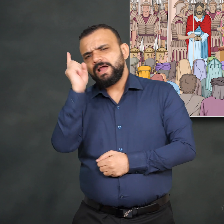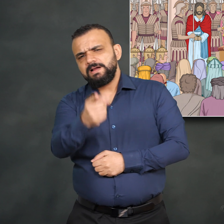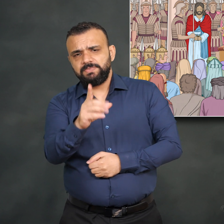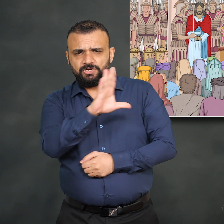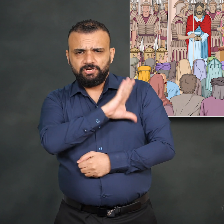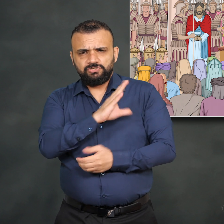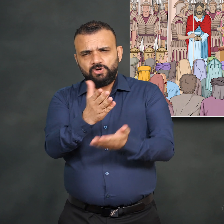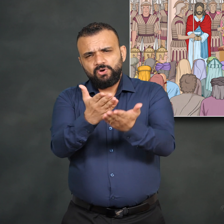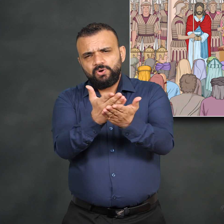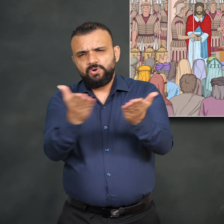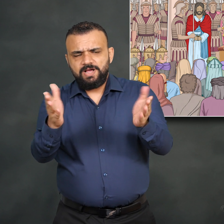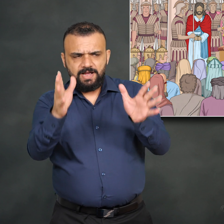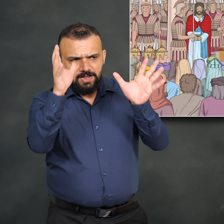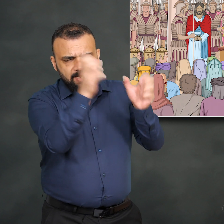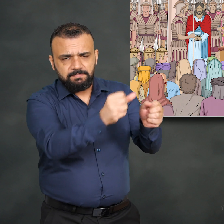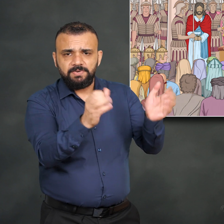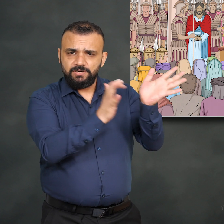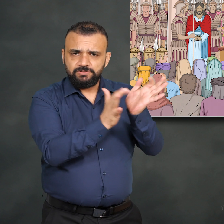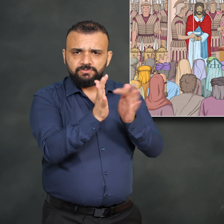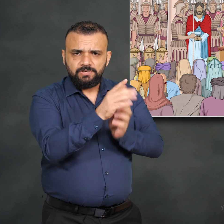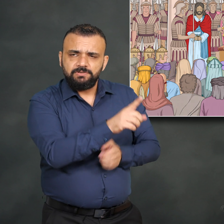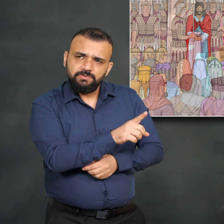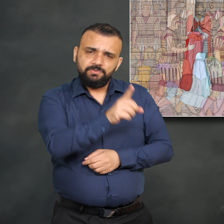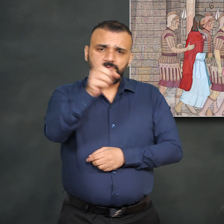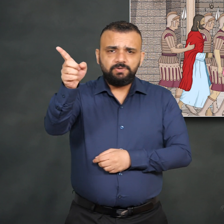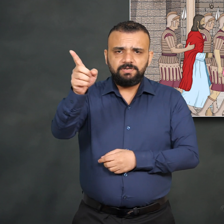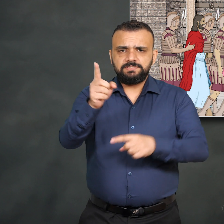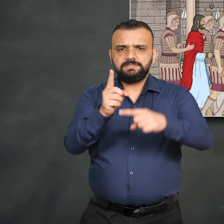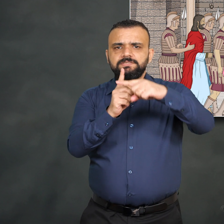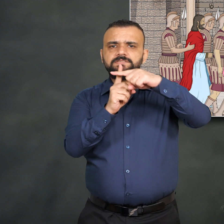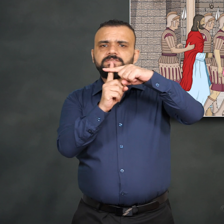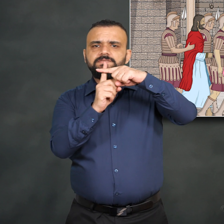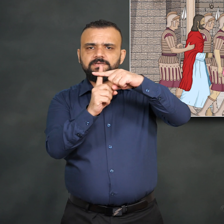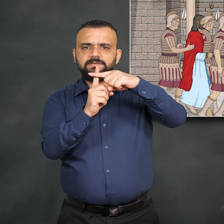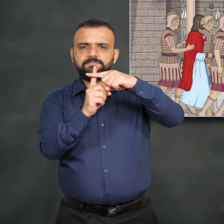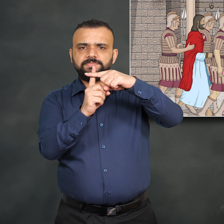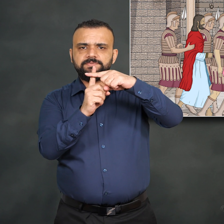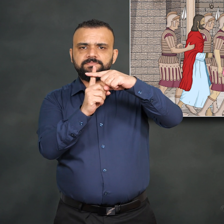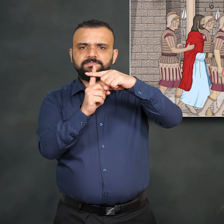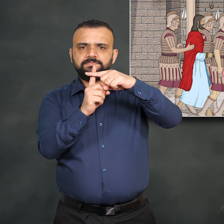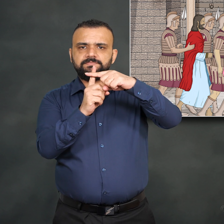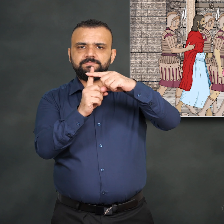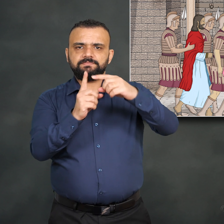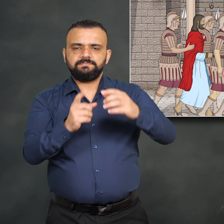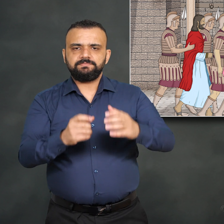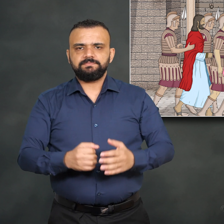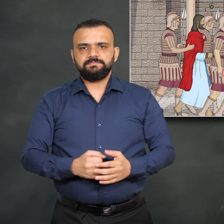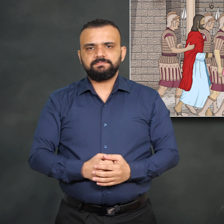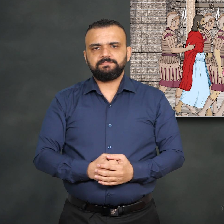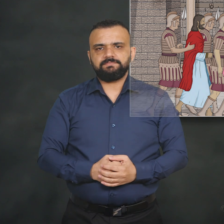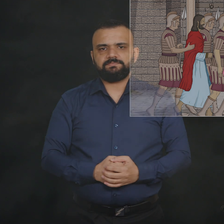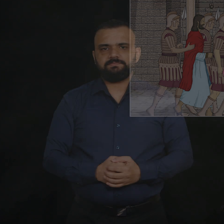As they had requested, he released the one imprisoned for insurrection and murder, and handed Jesus over to their will.